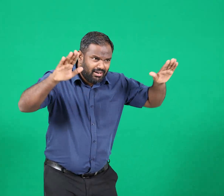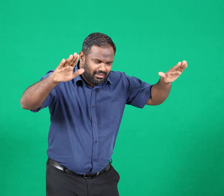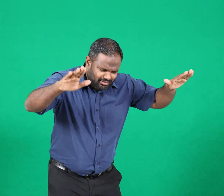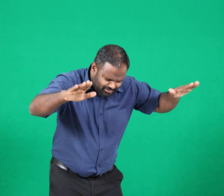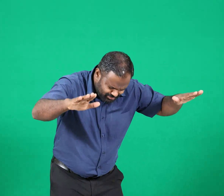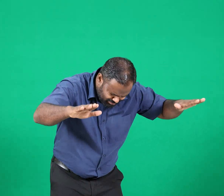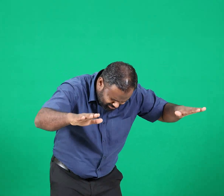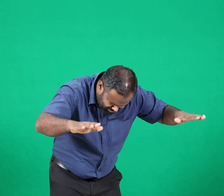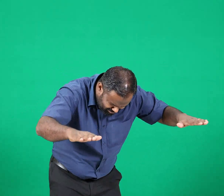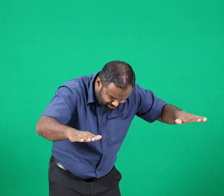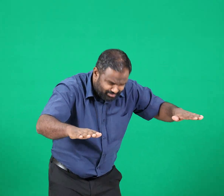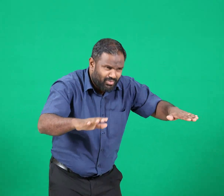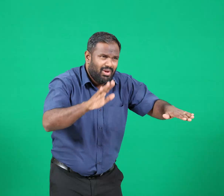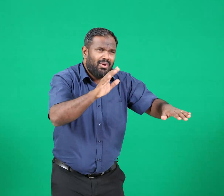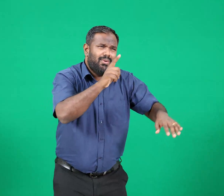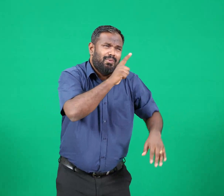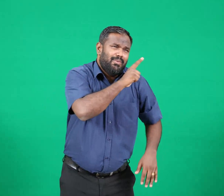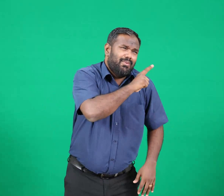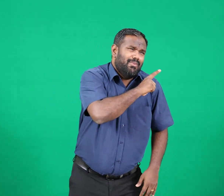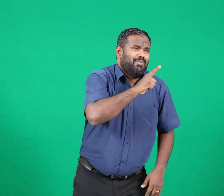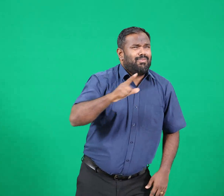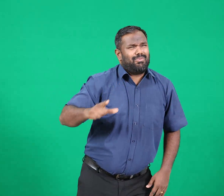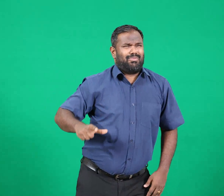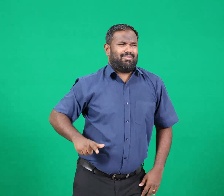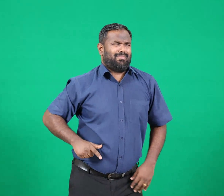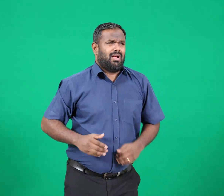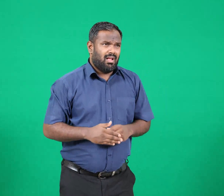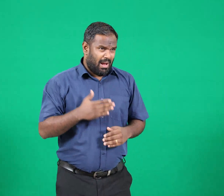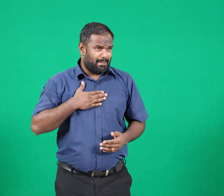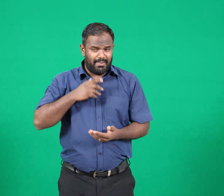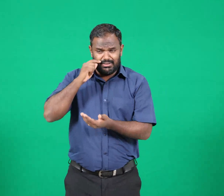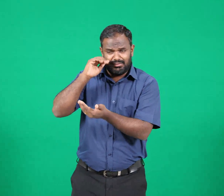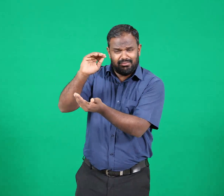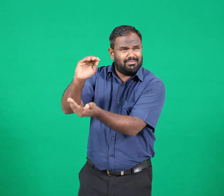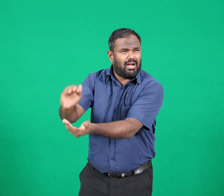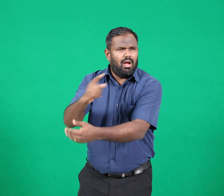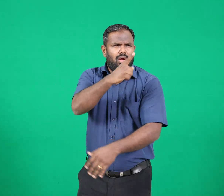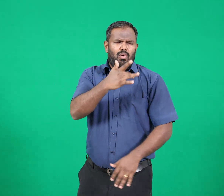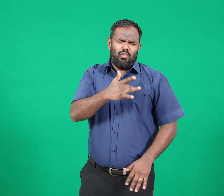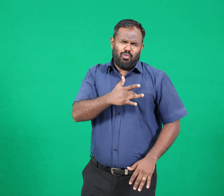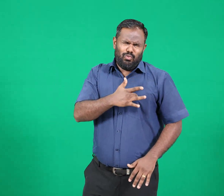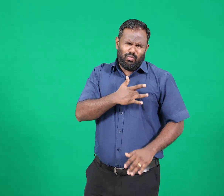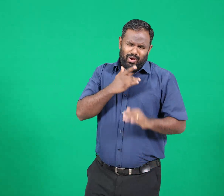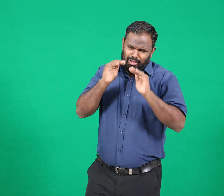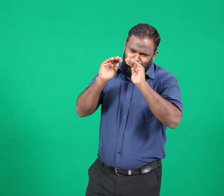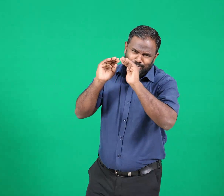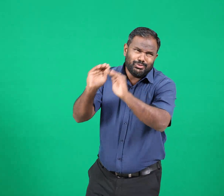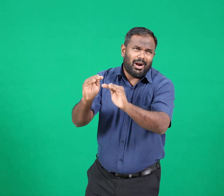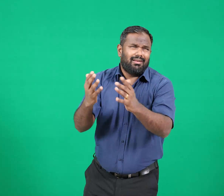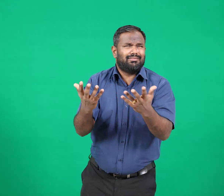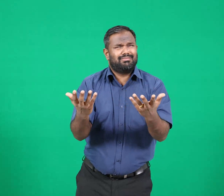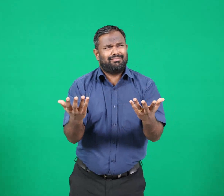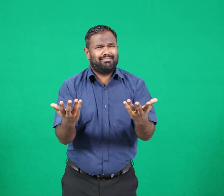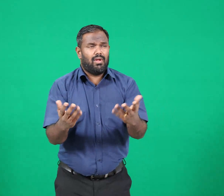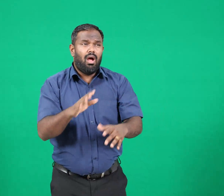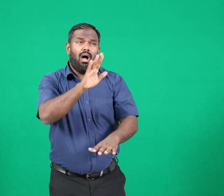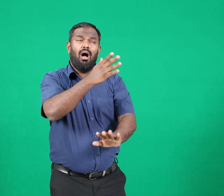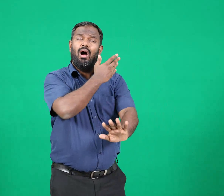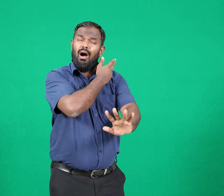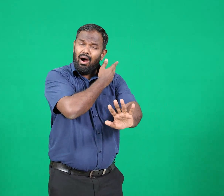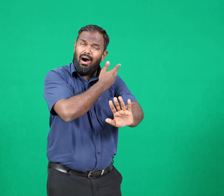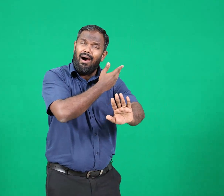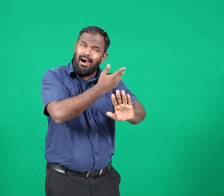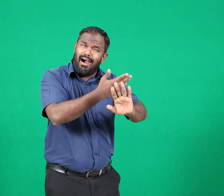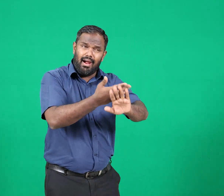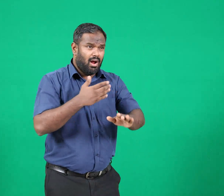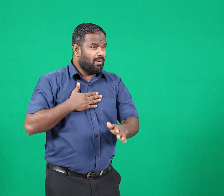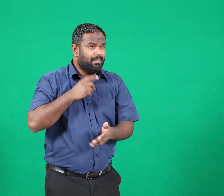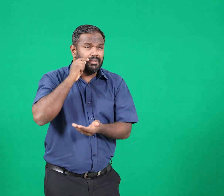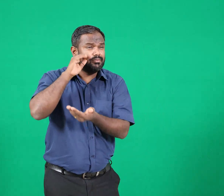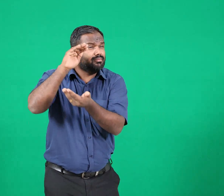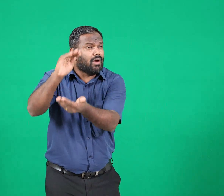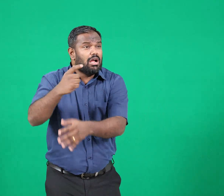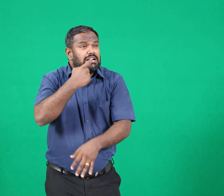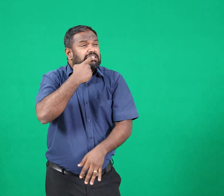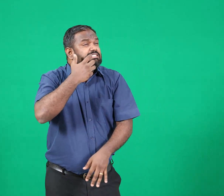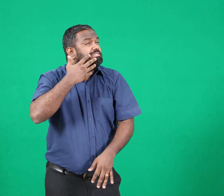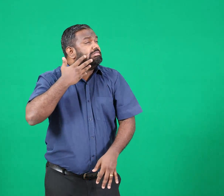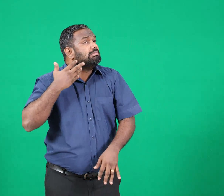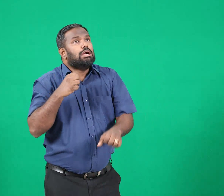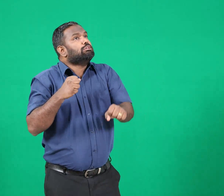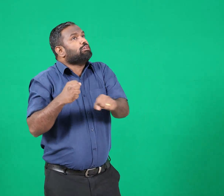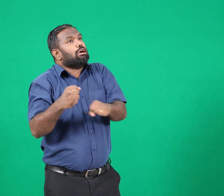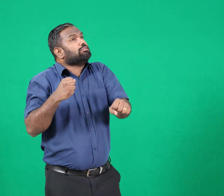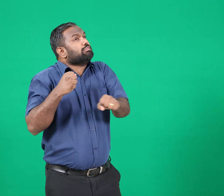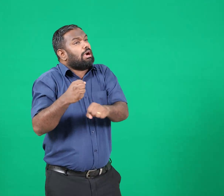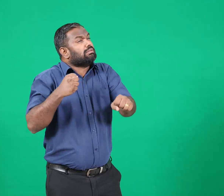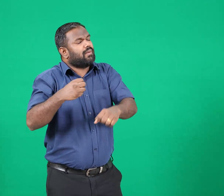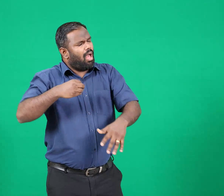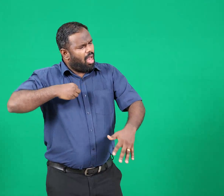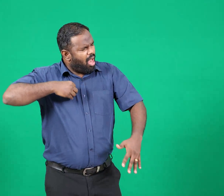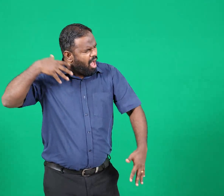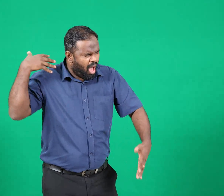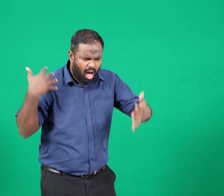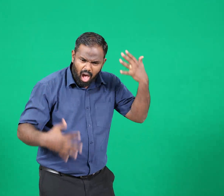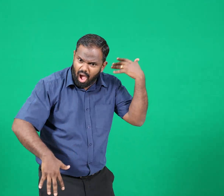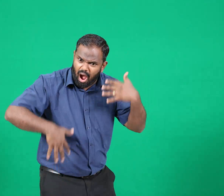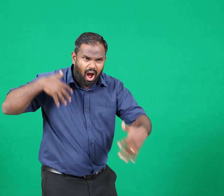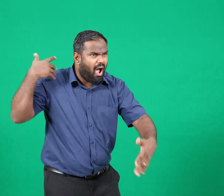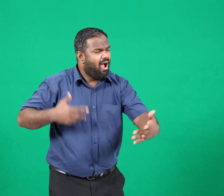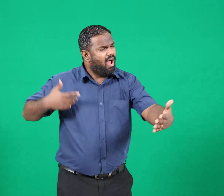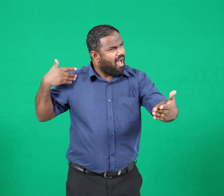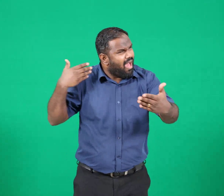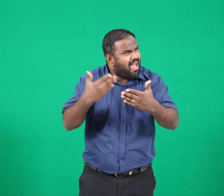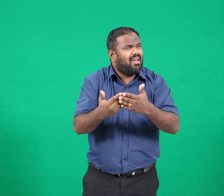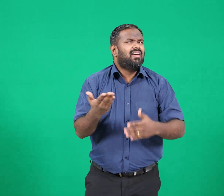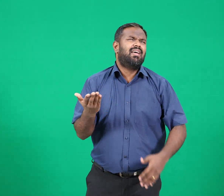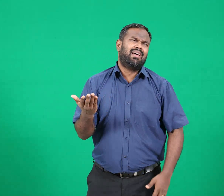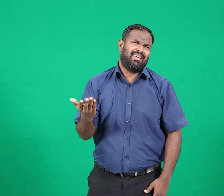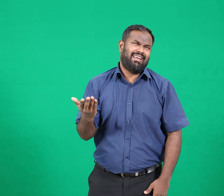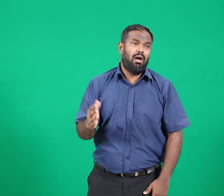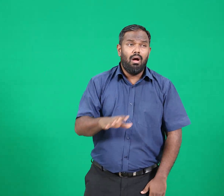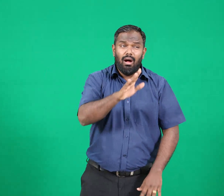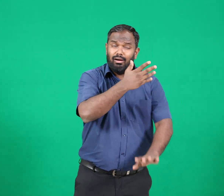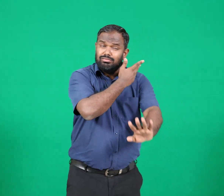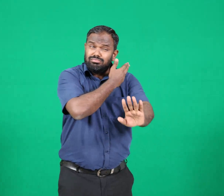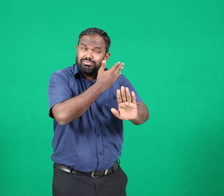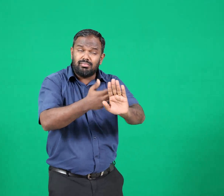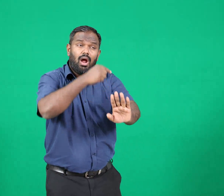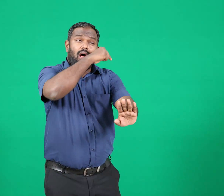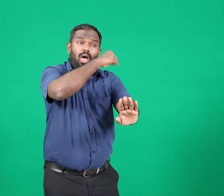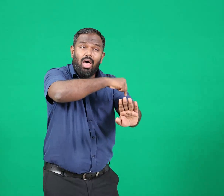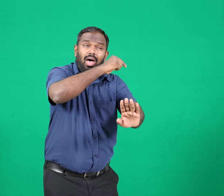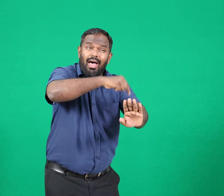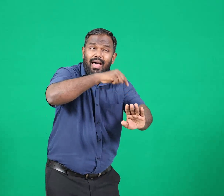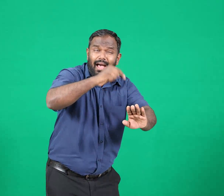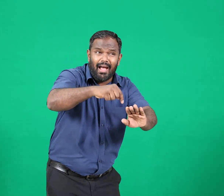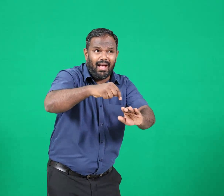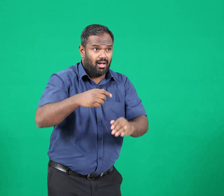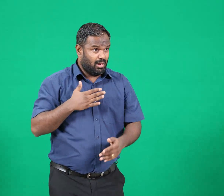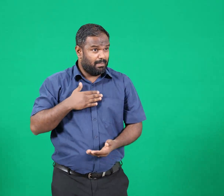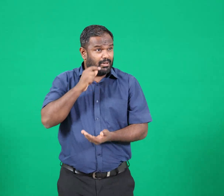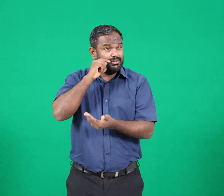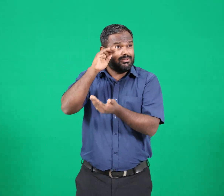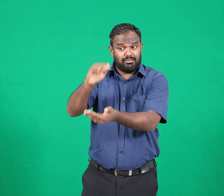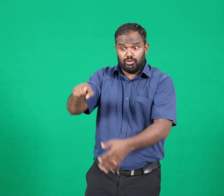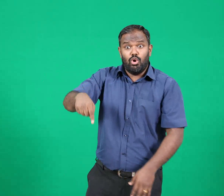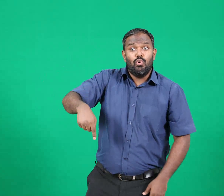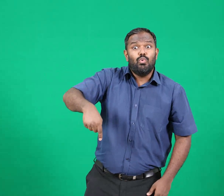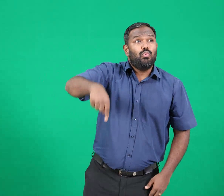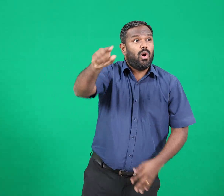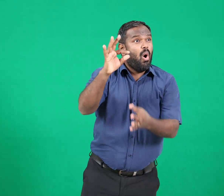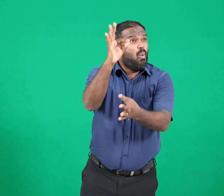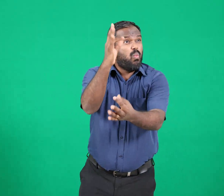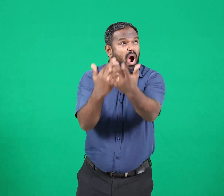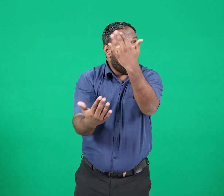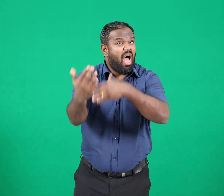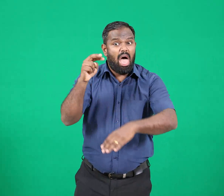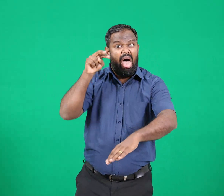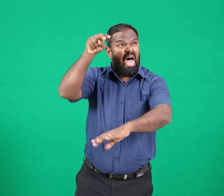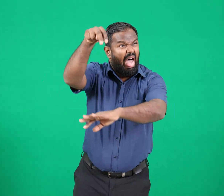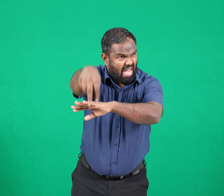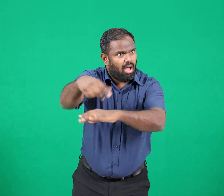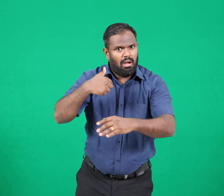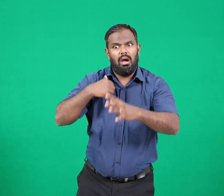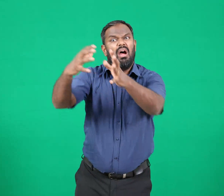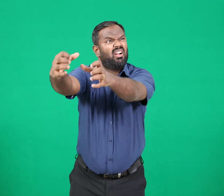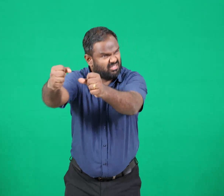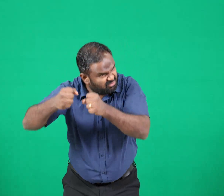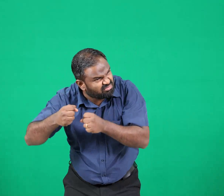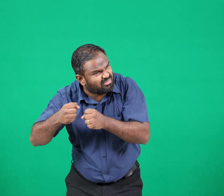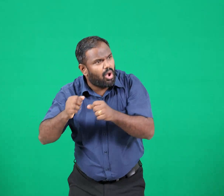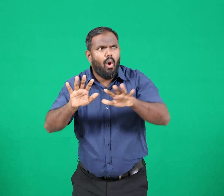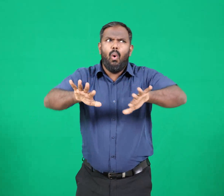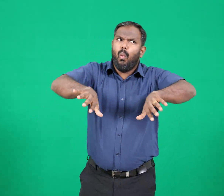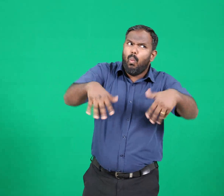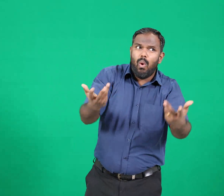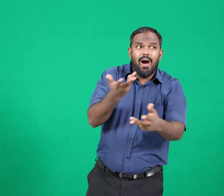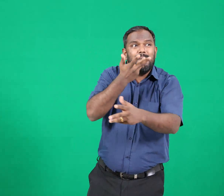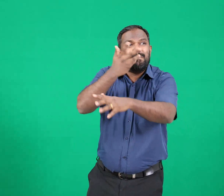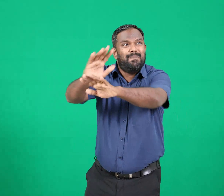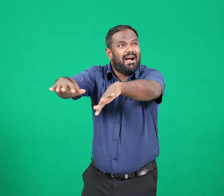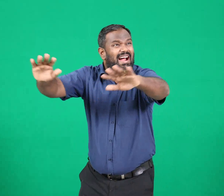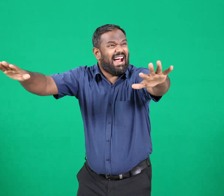" He has seizures and is suffering terribly. He often falls into the fire or into the water.